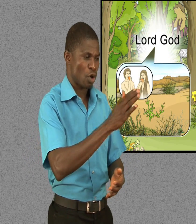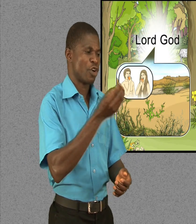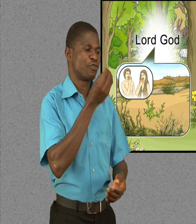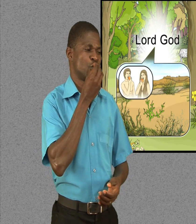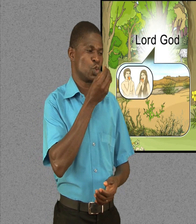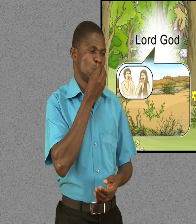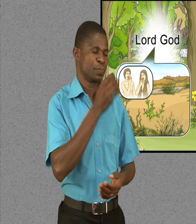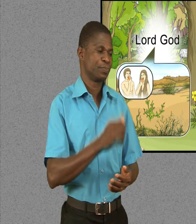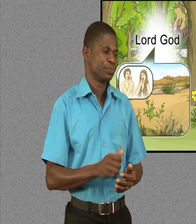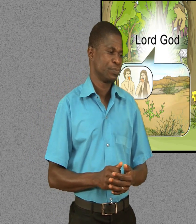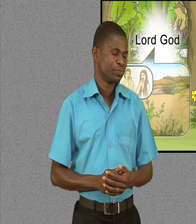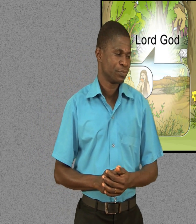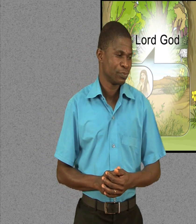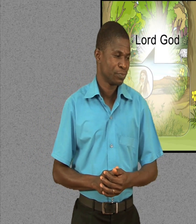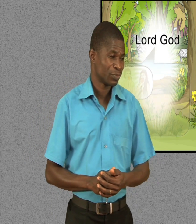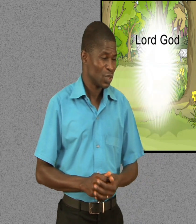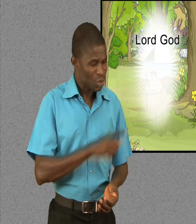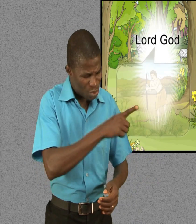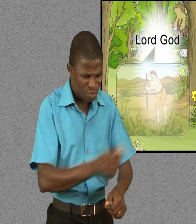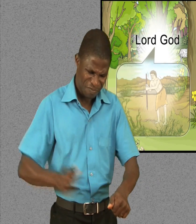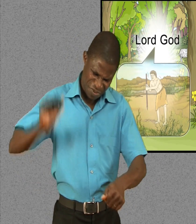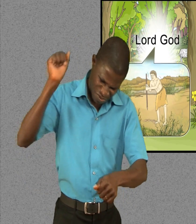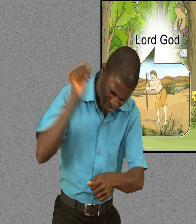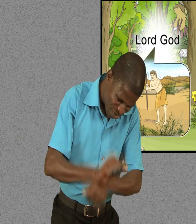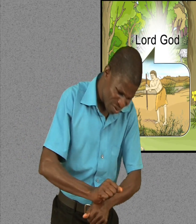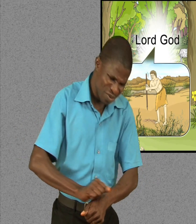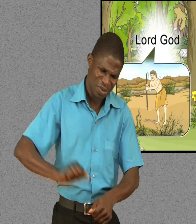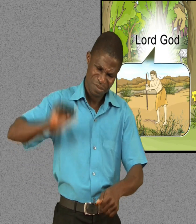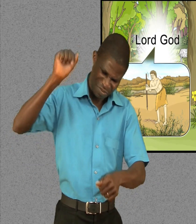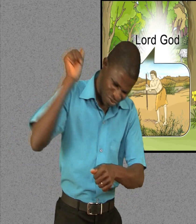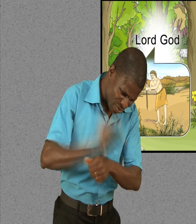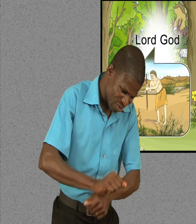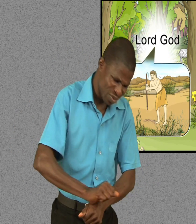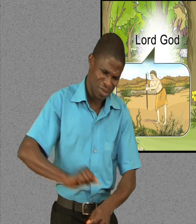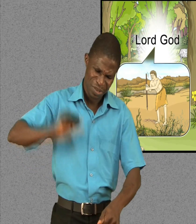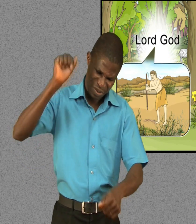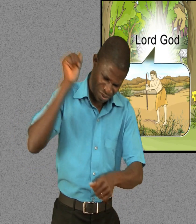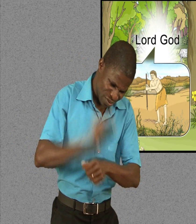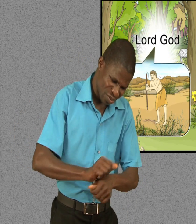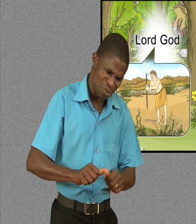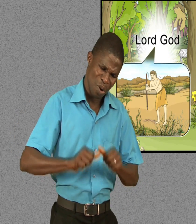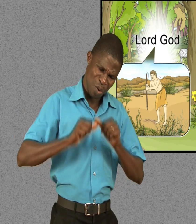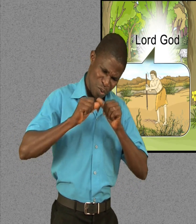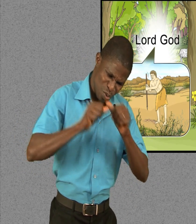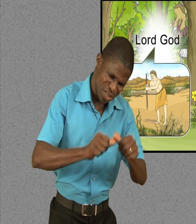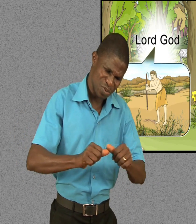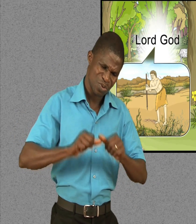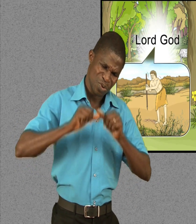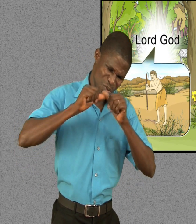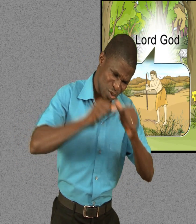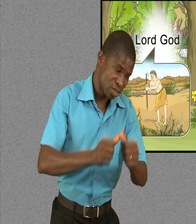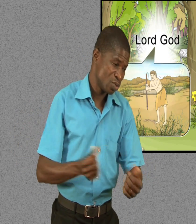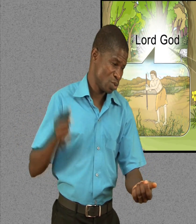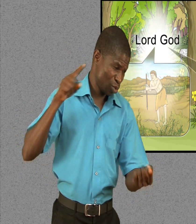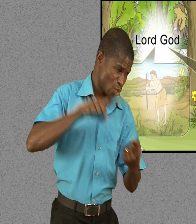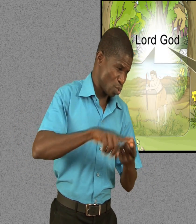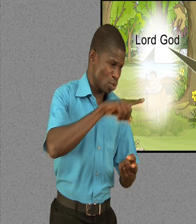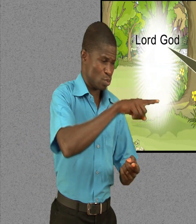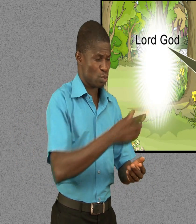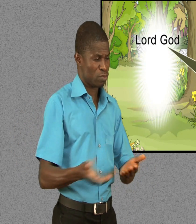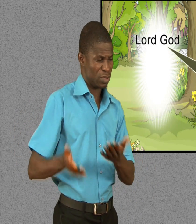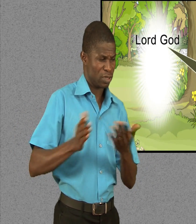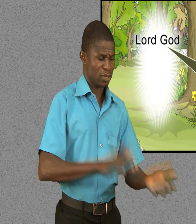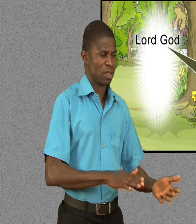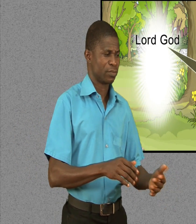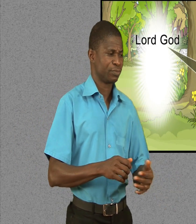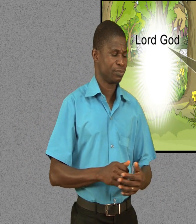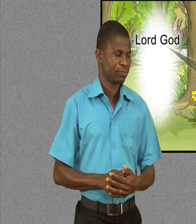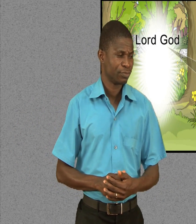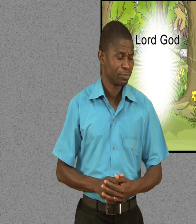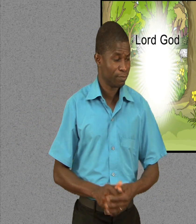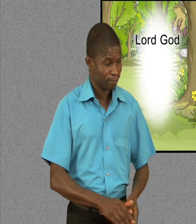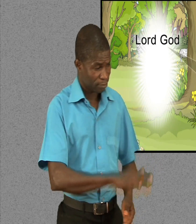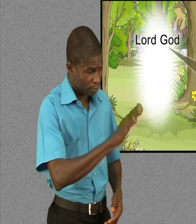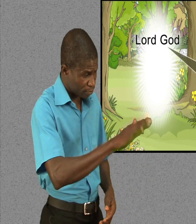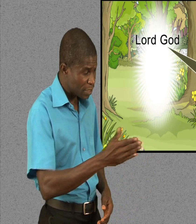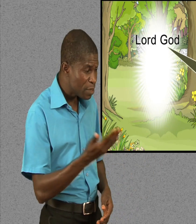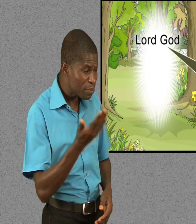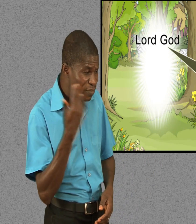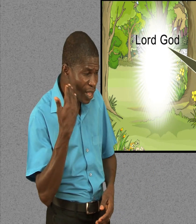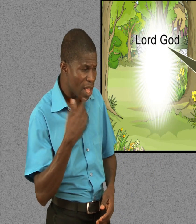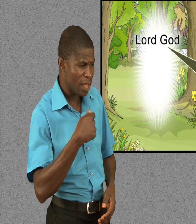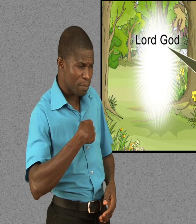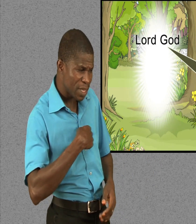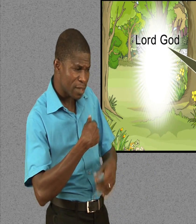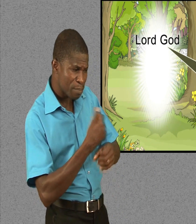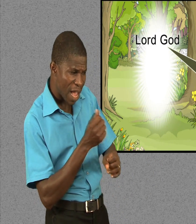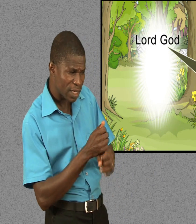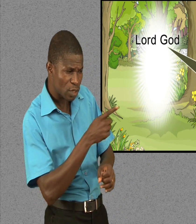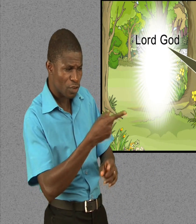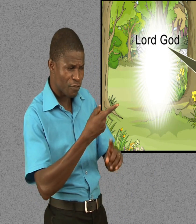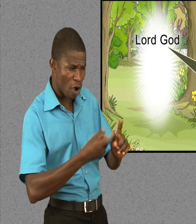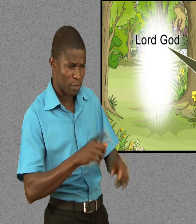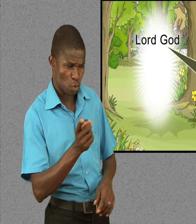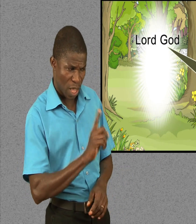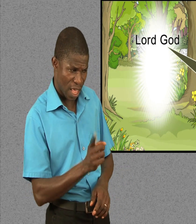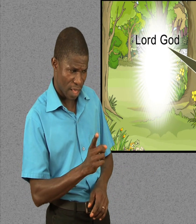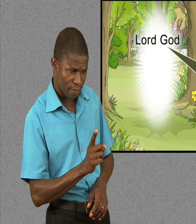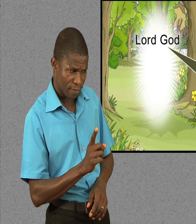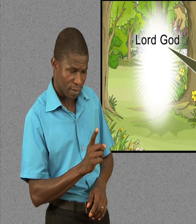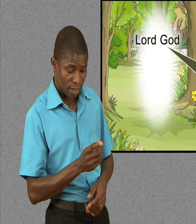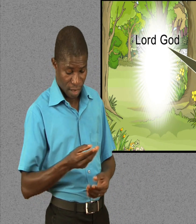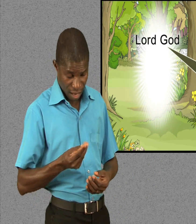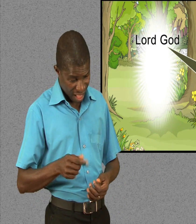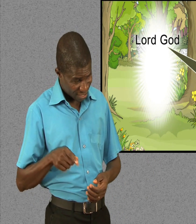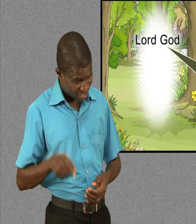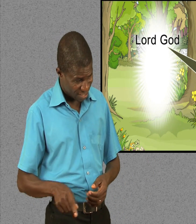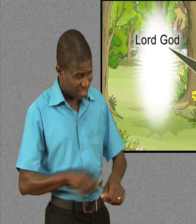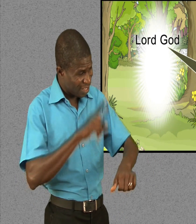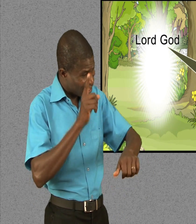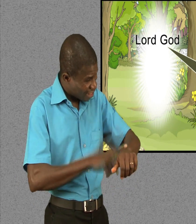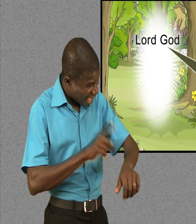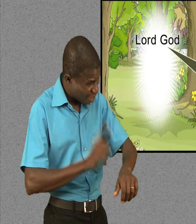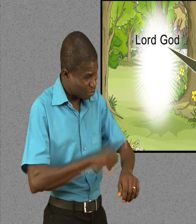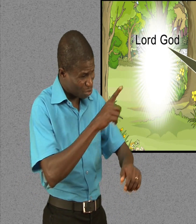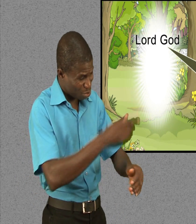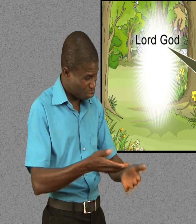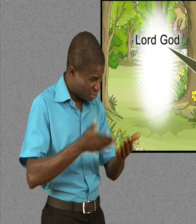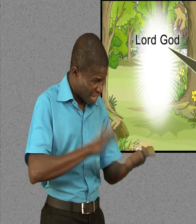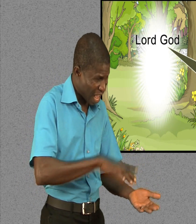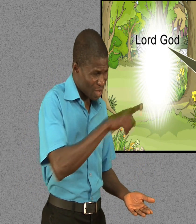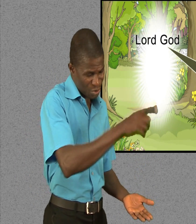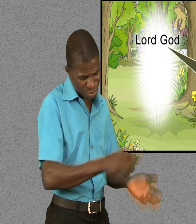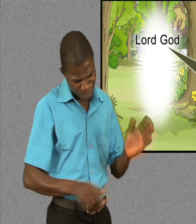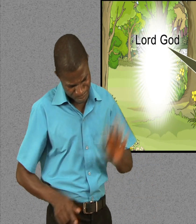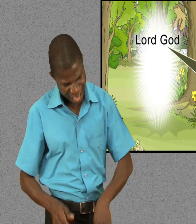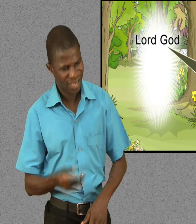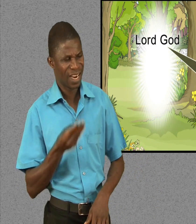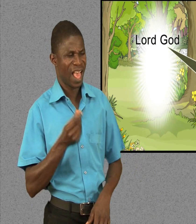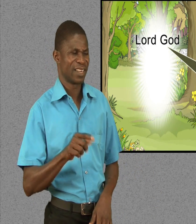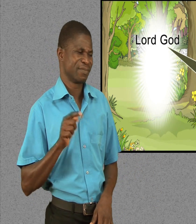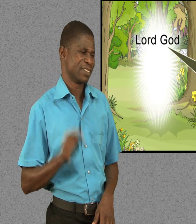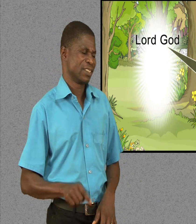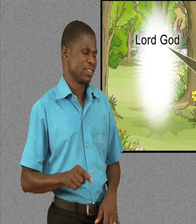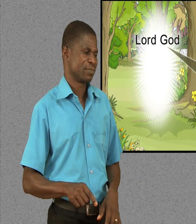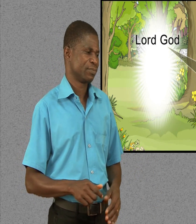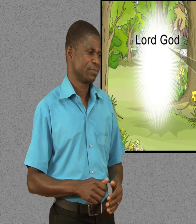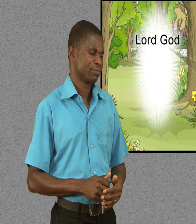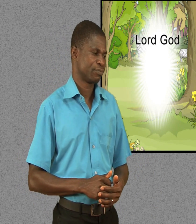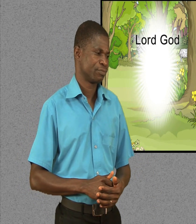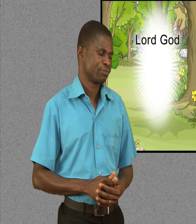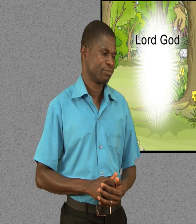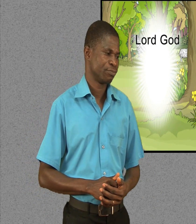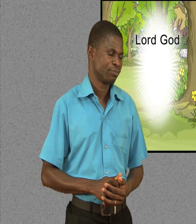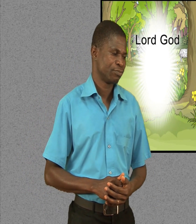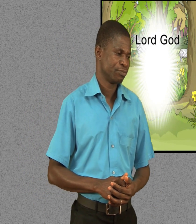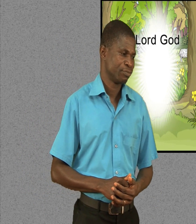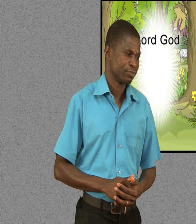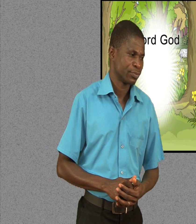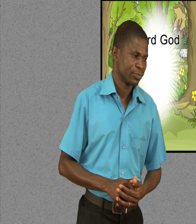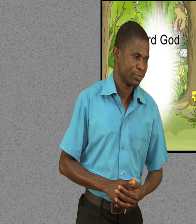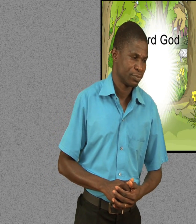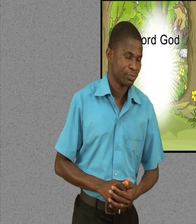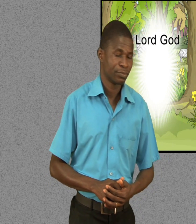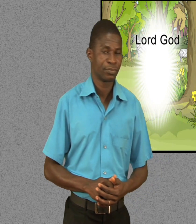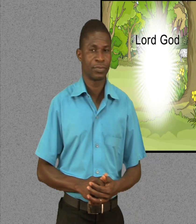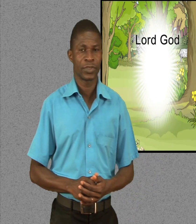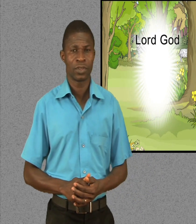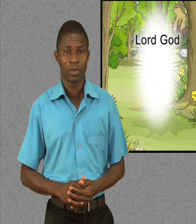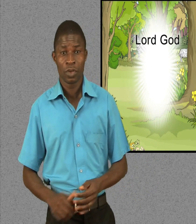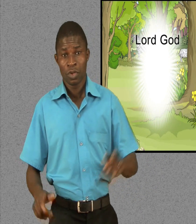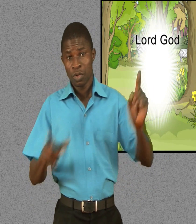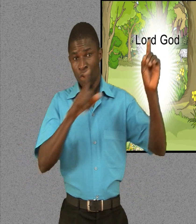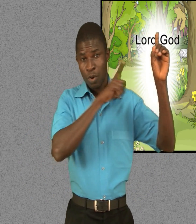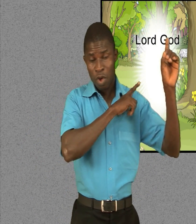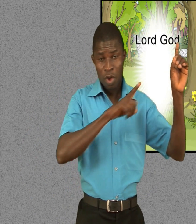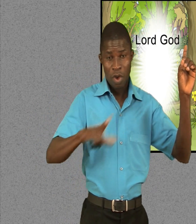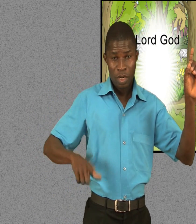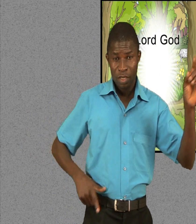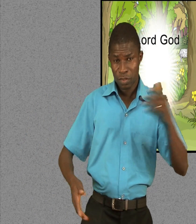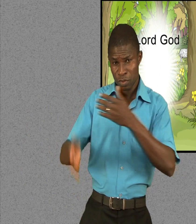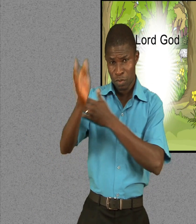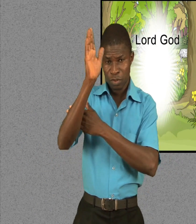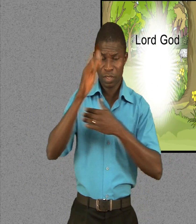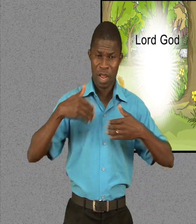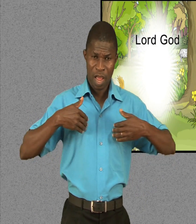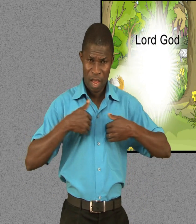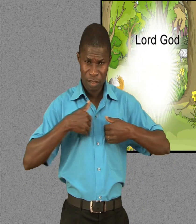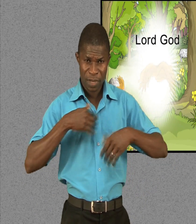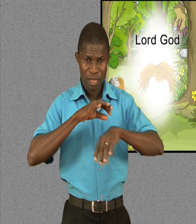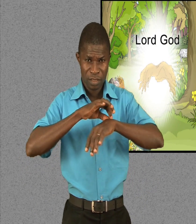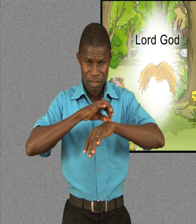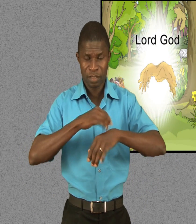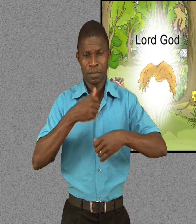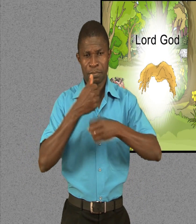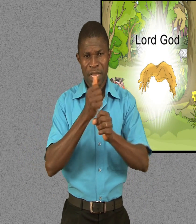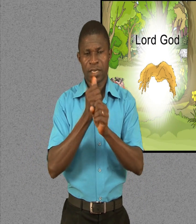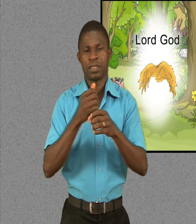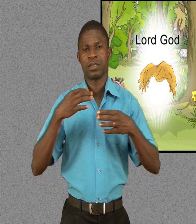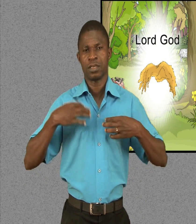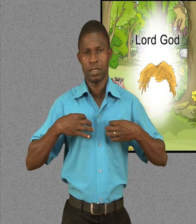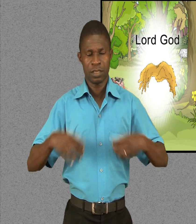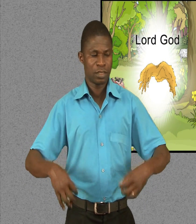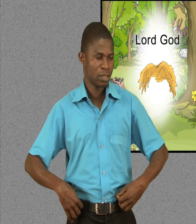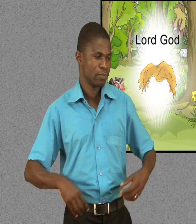By the sweat of your brow you will eat your bread, until you return to the ground— because out of it were you taken. For dust you are, and to dust you shall return.” And Adam named his wife Eve, because she would be the mother of all the living.